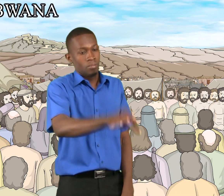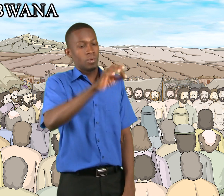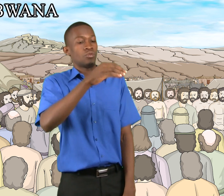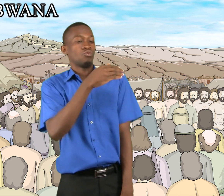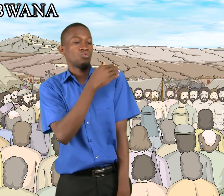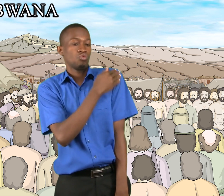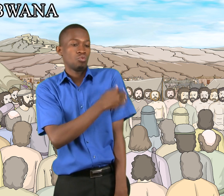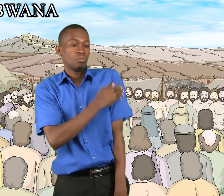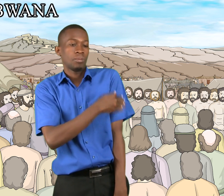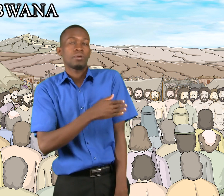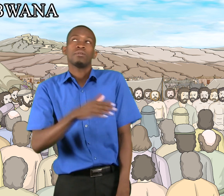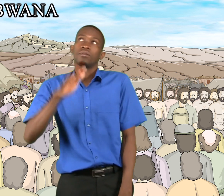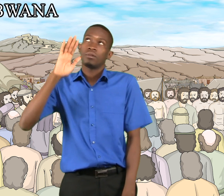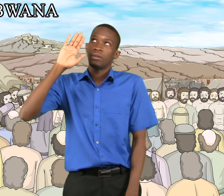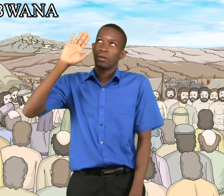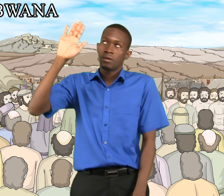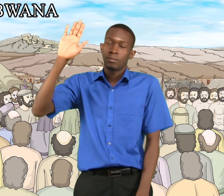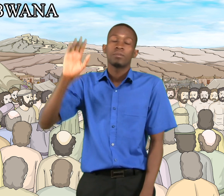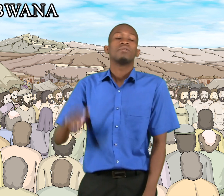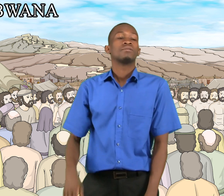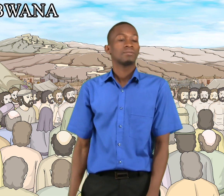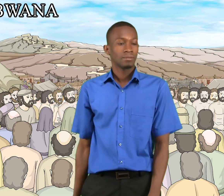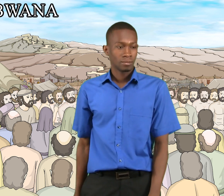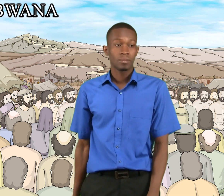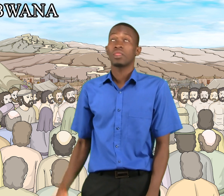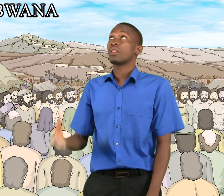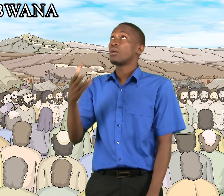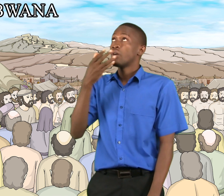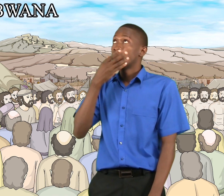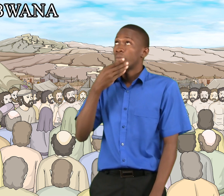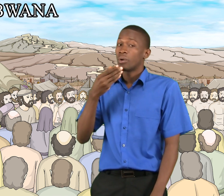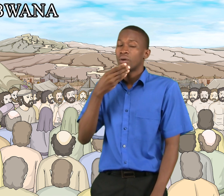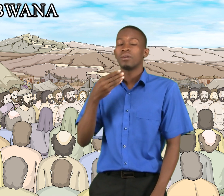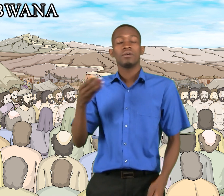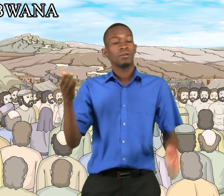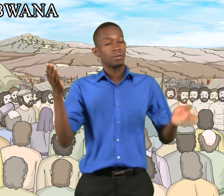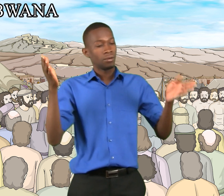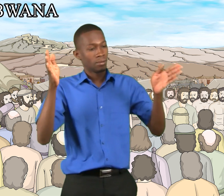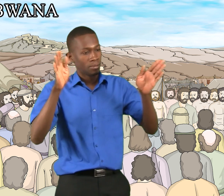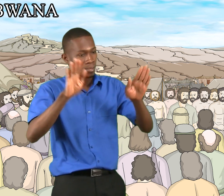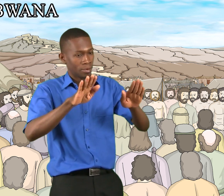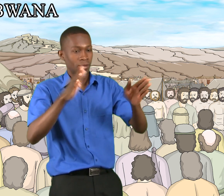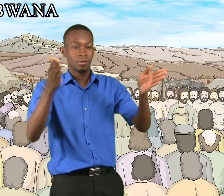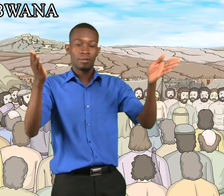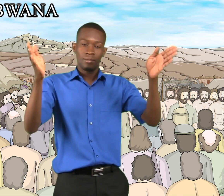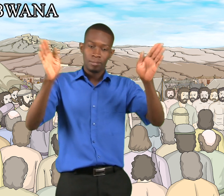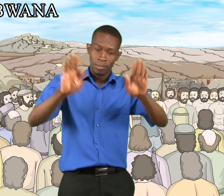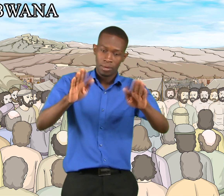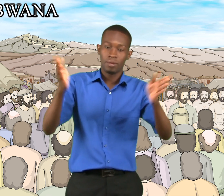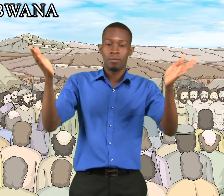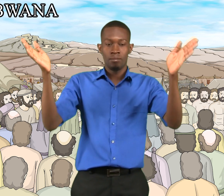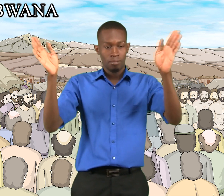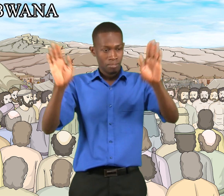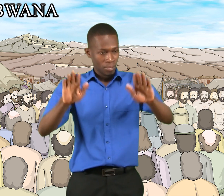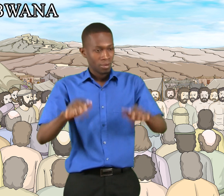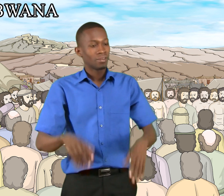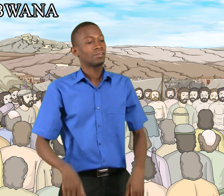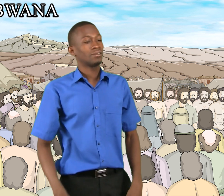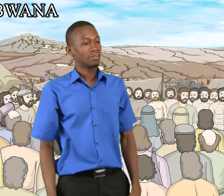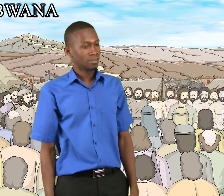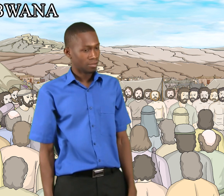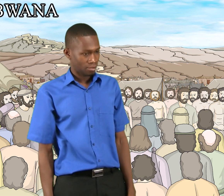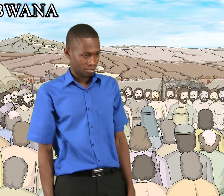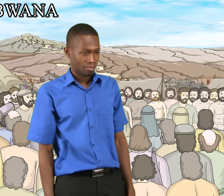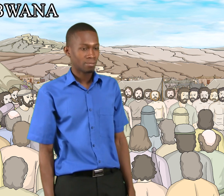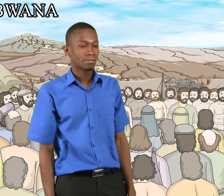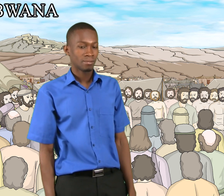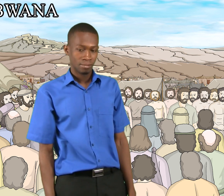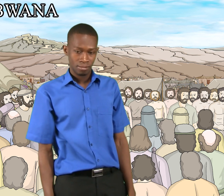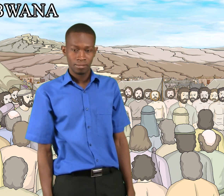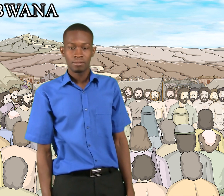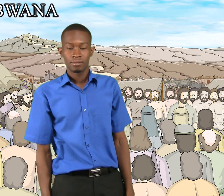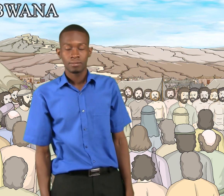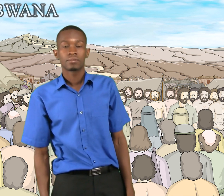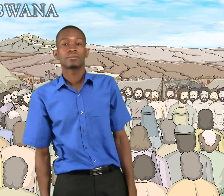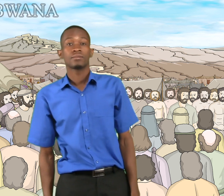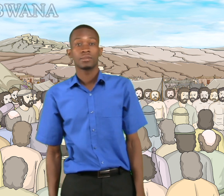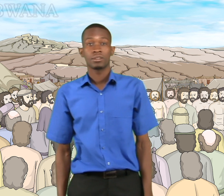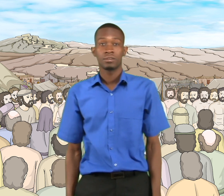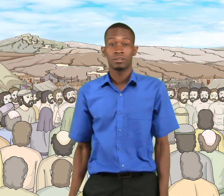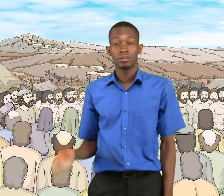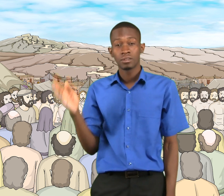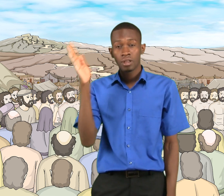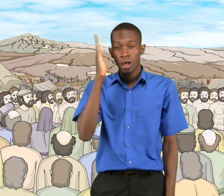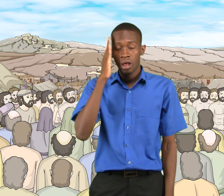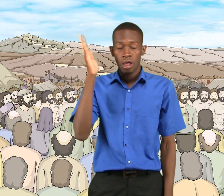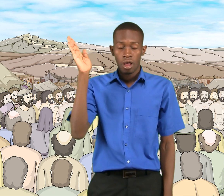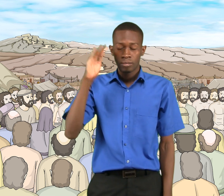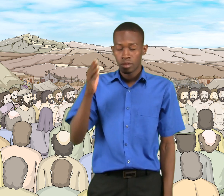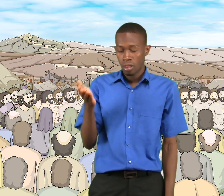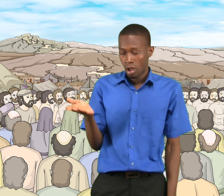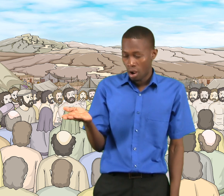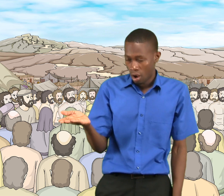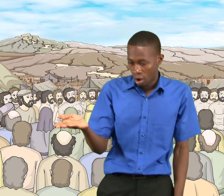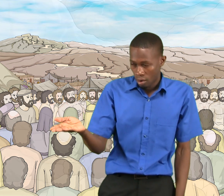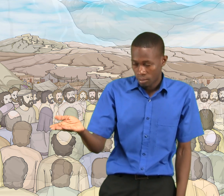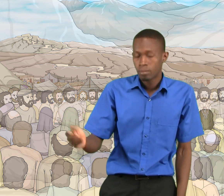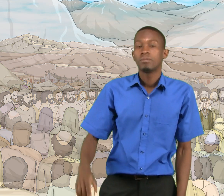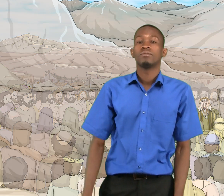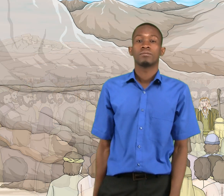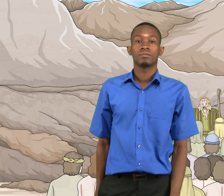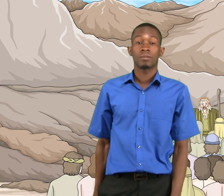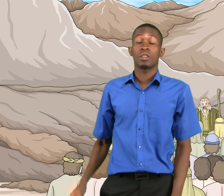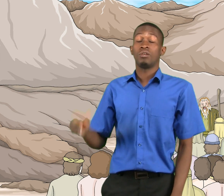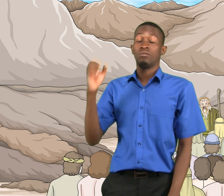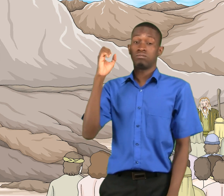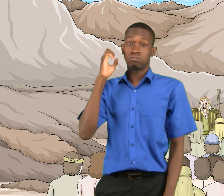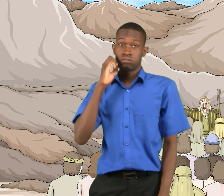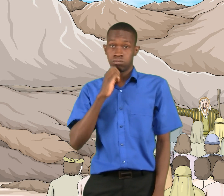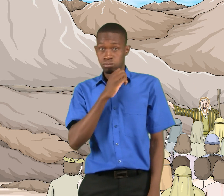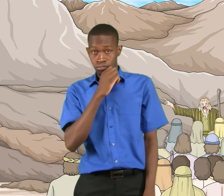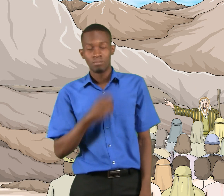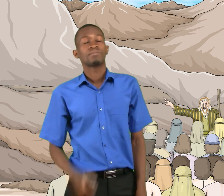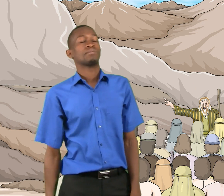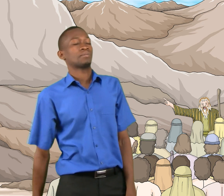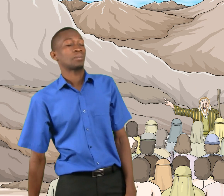so the LORD has bestowed a blessing on you this day.”